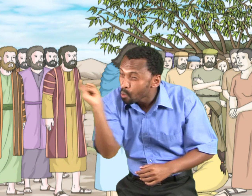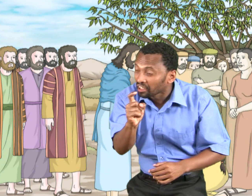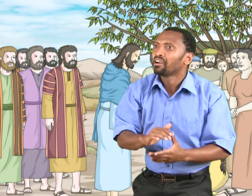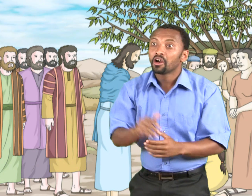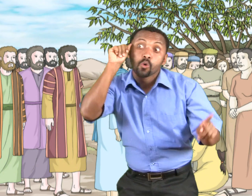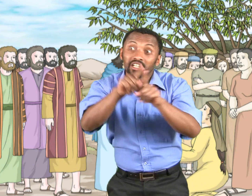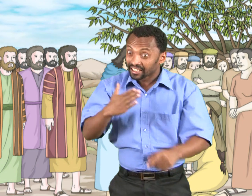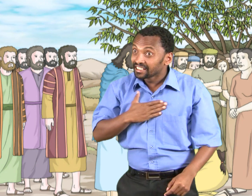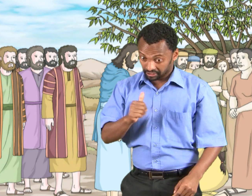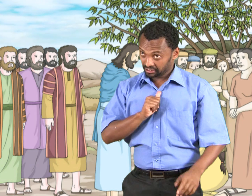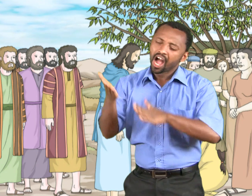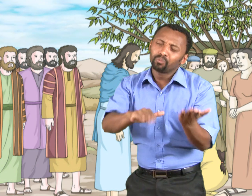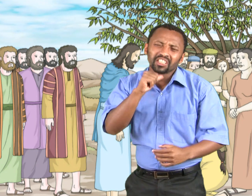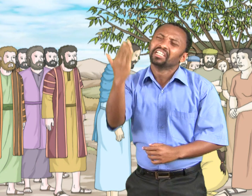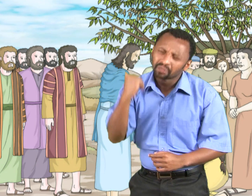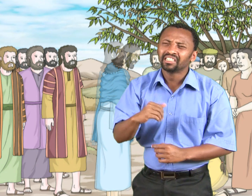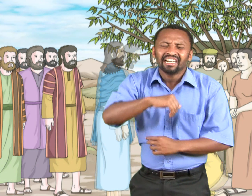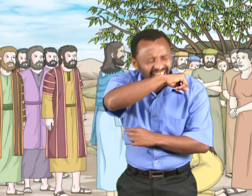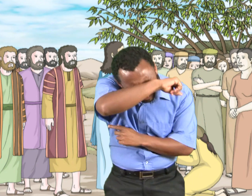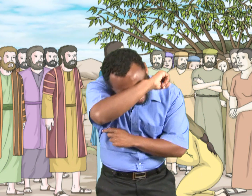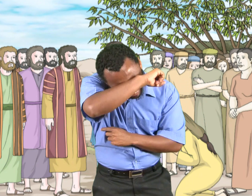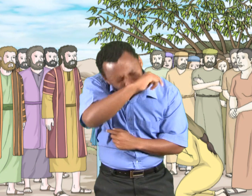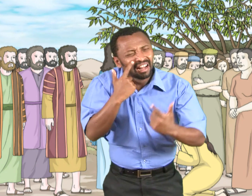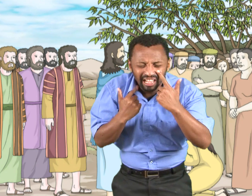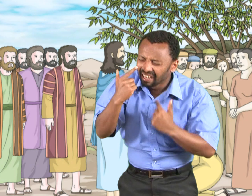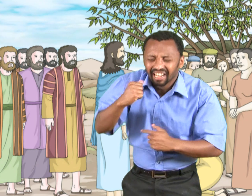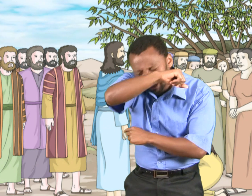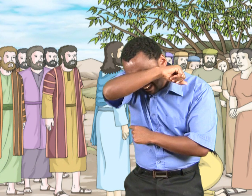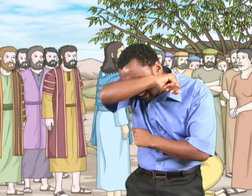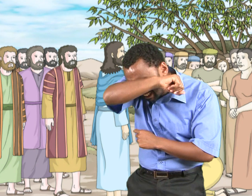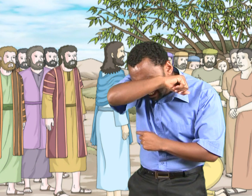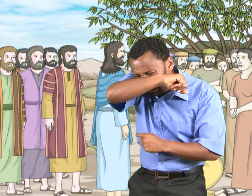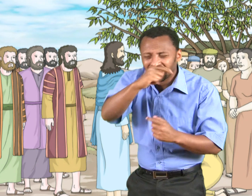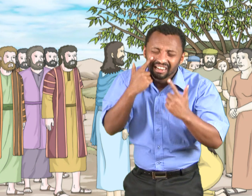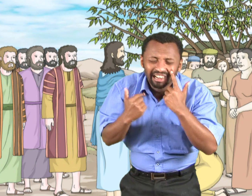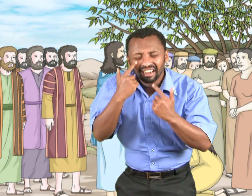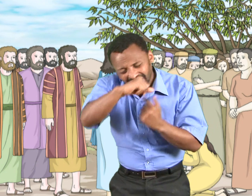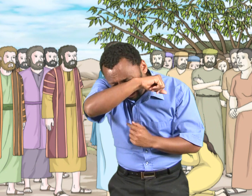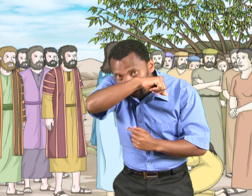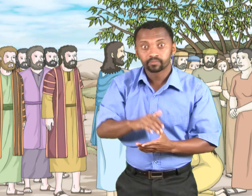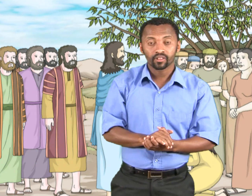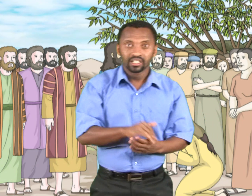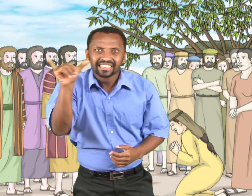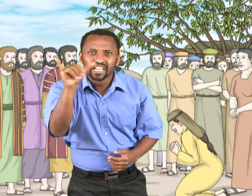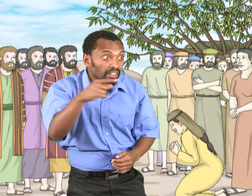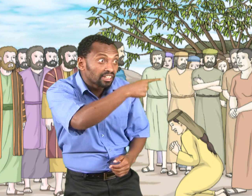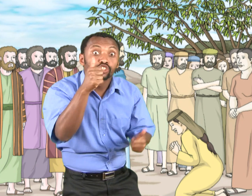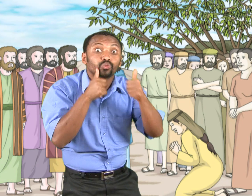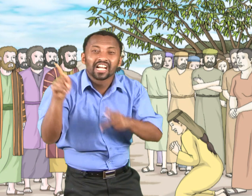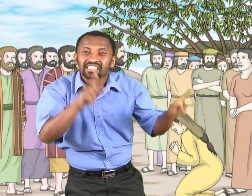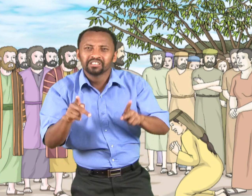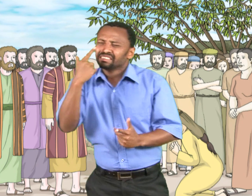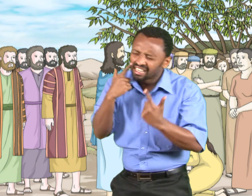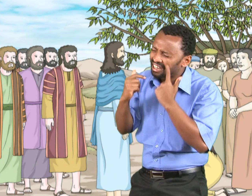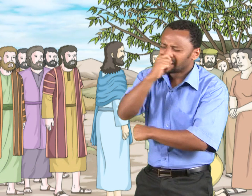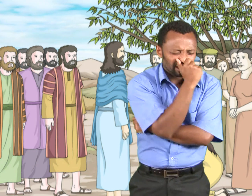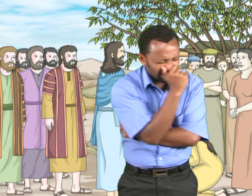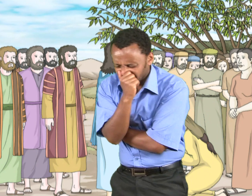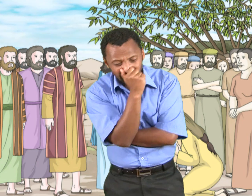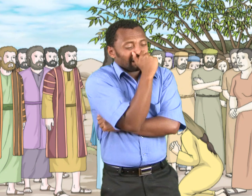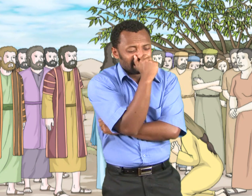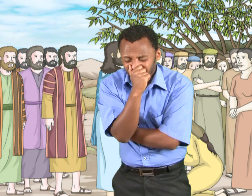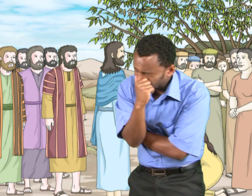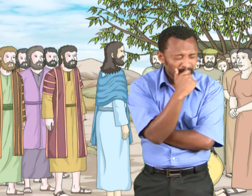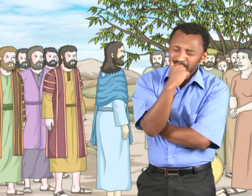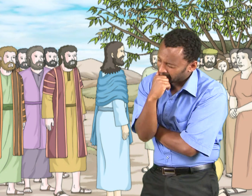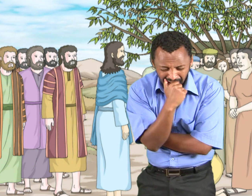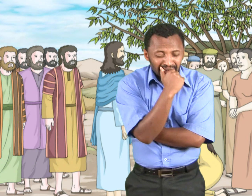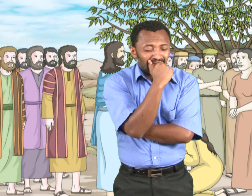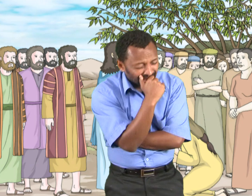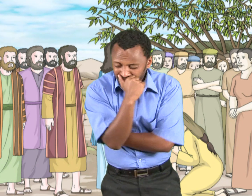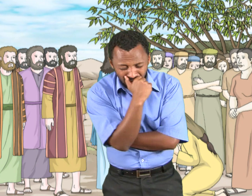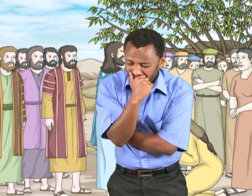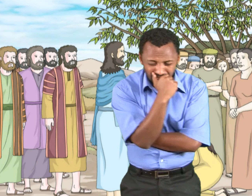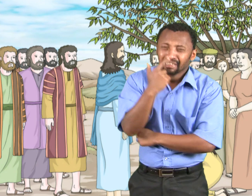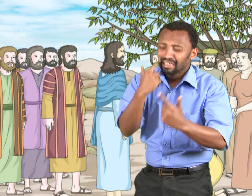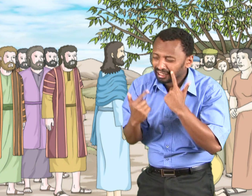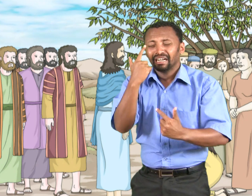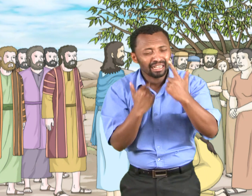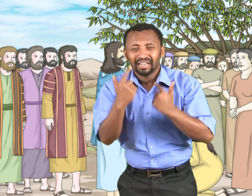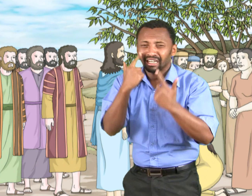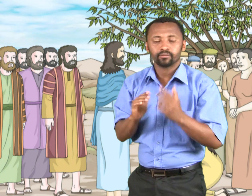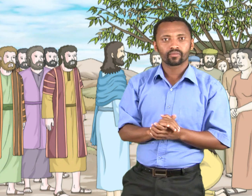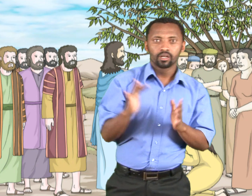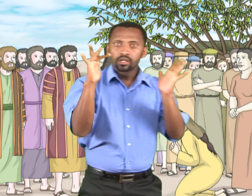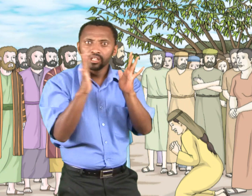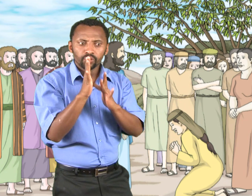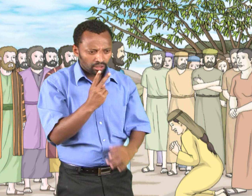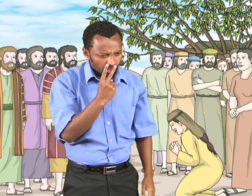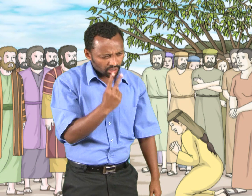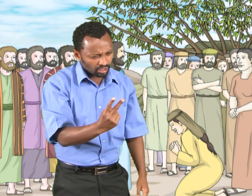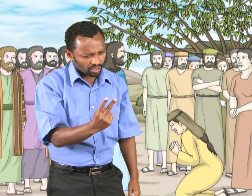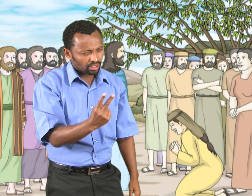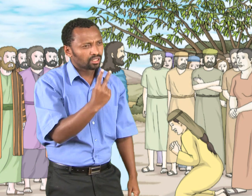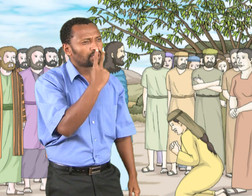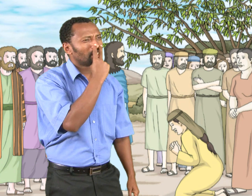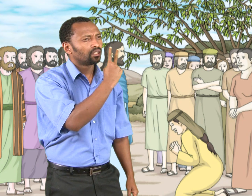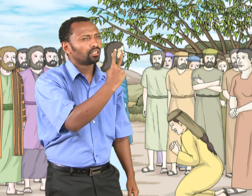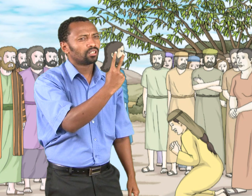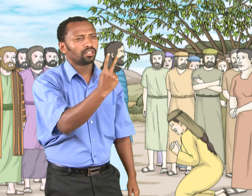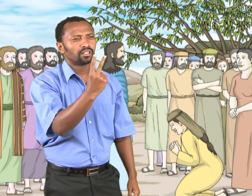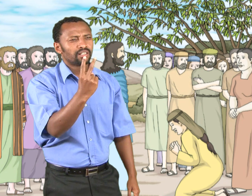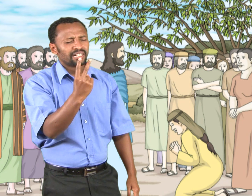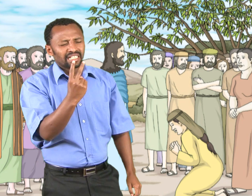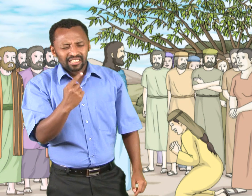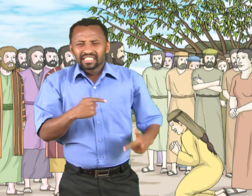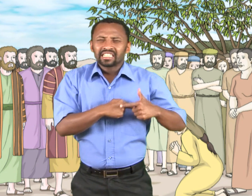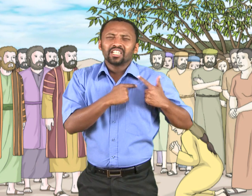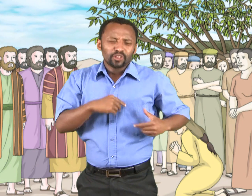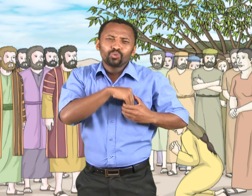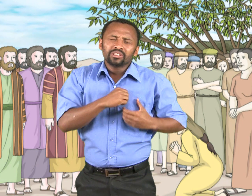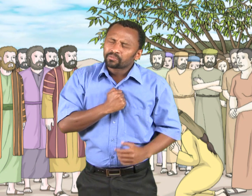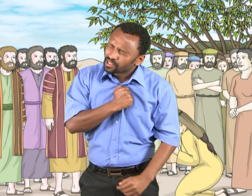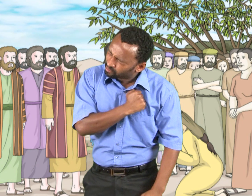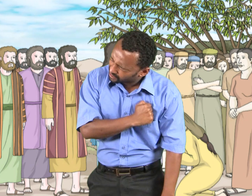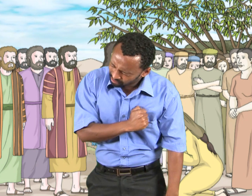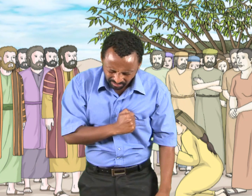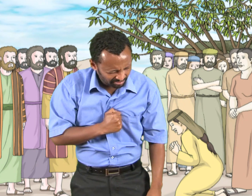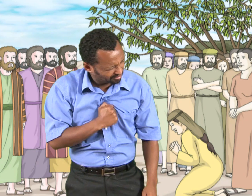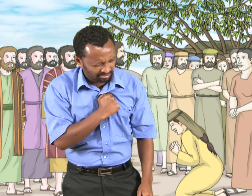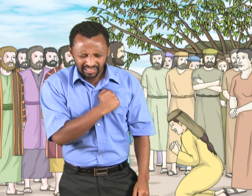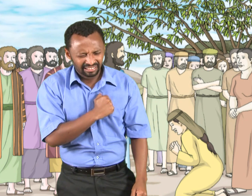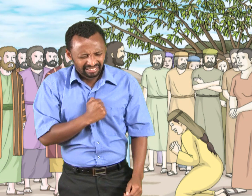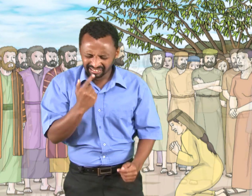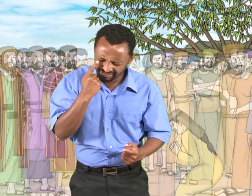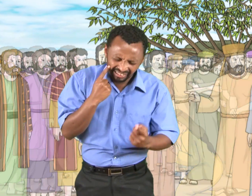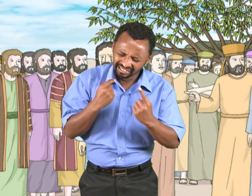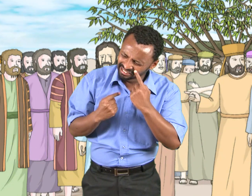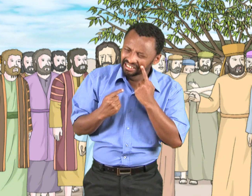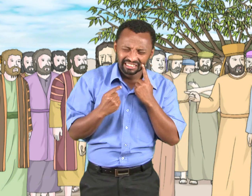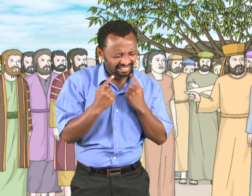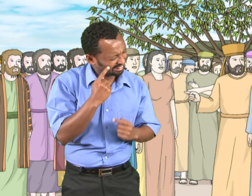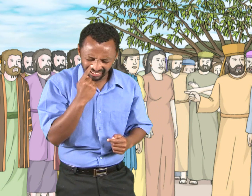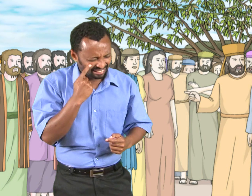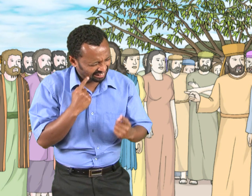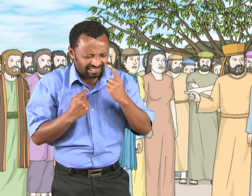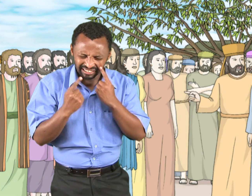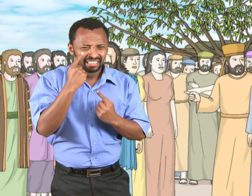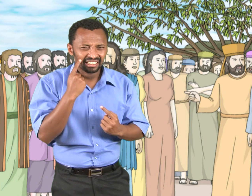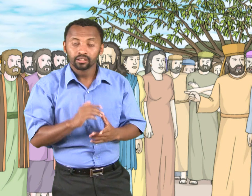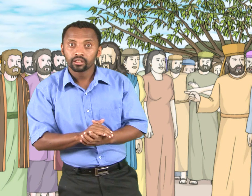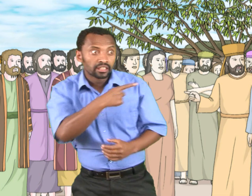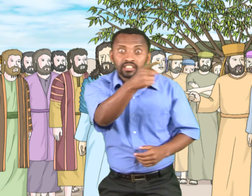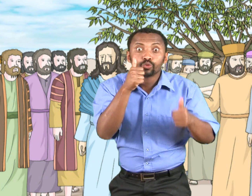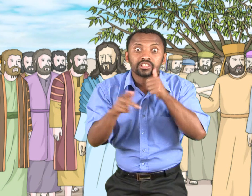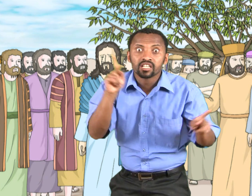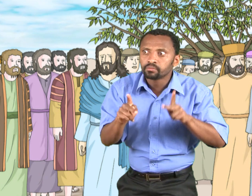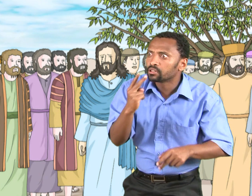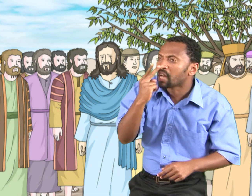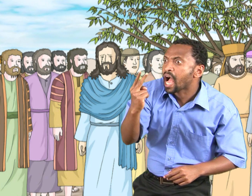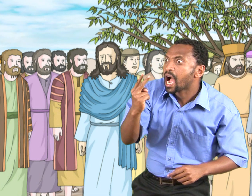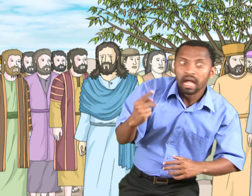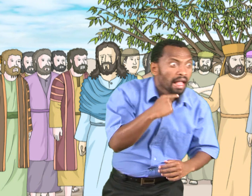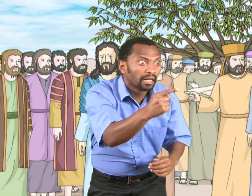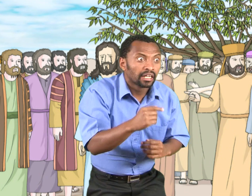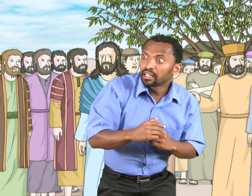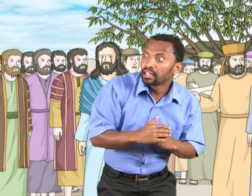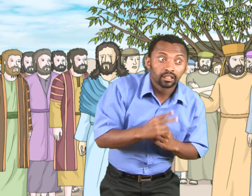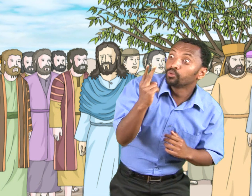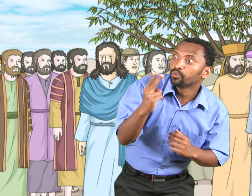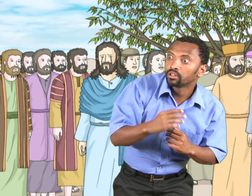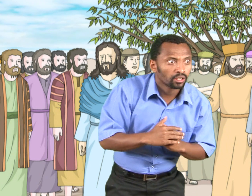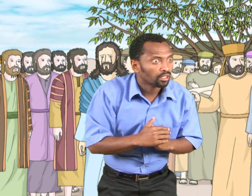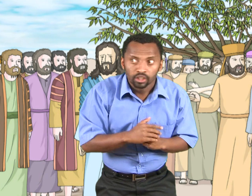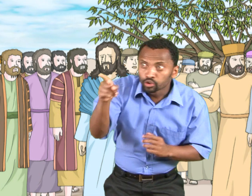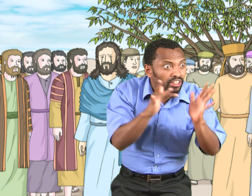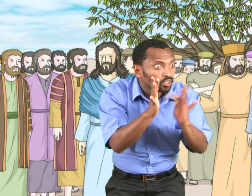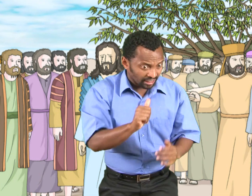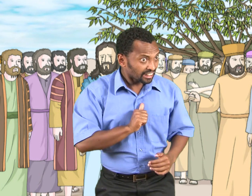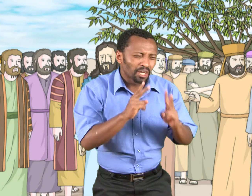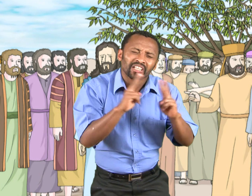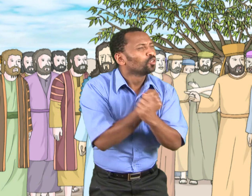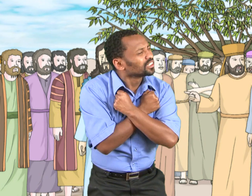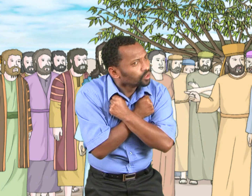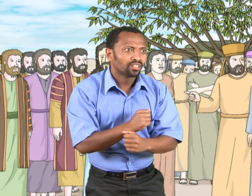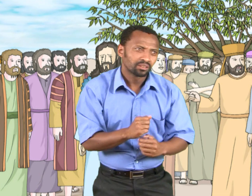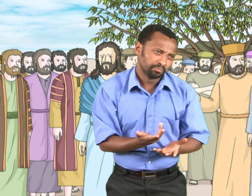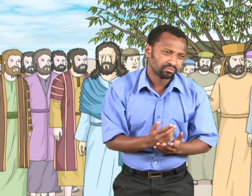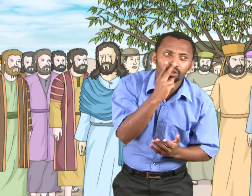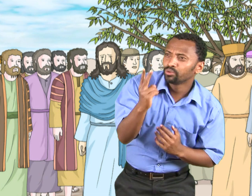When Jesus saw her weeping, and the Jews who had come with her also weeping, He was deeply moved in spirit and troubled. “Where have you put him?” He asked.